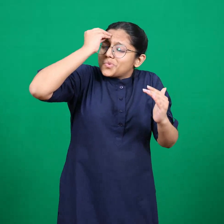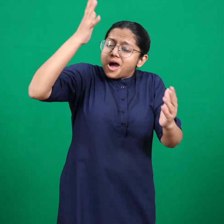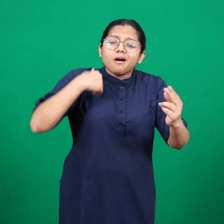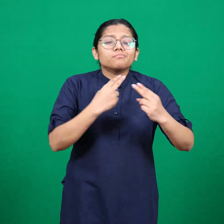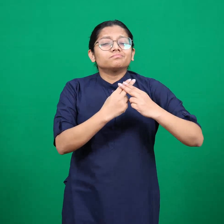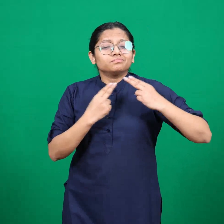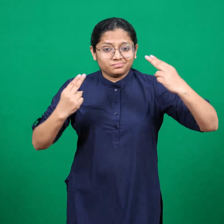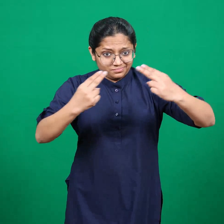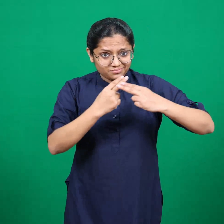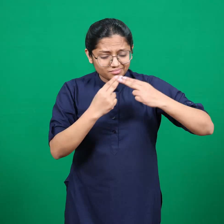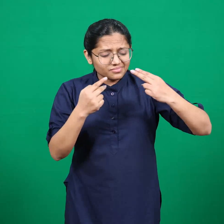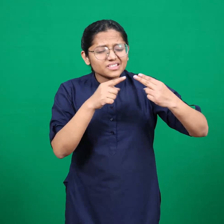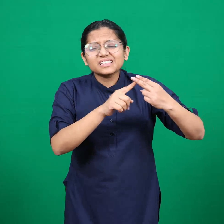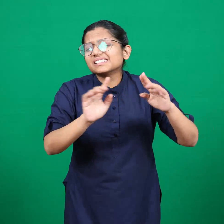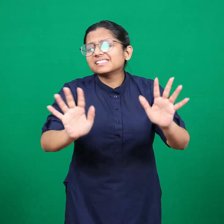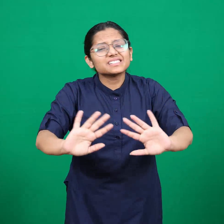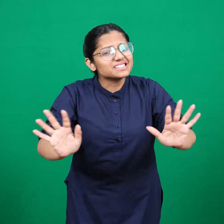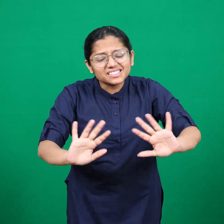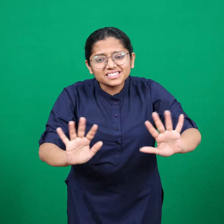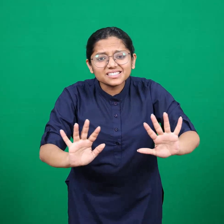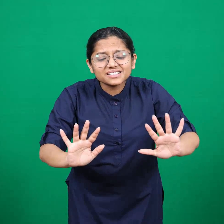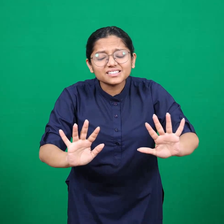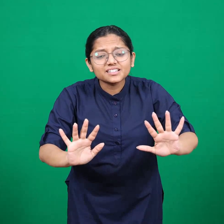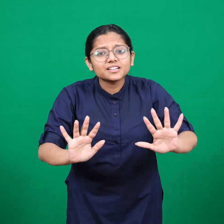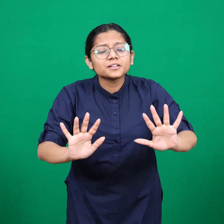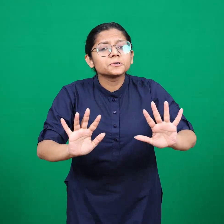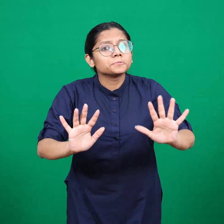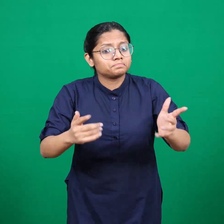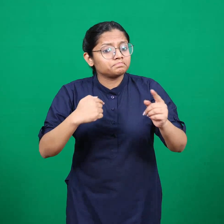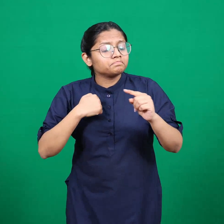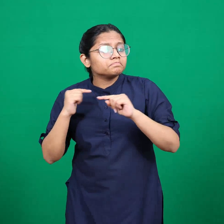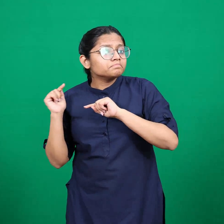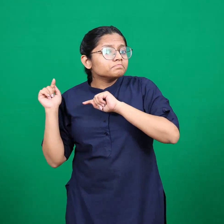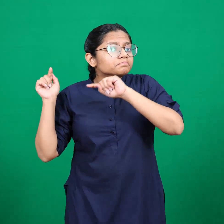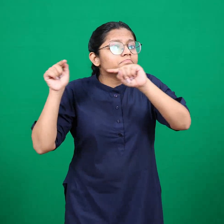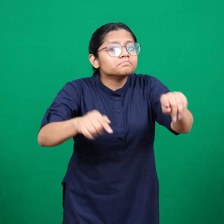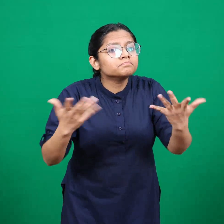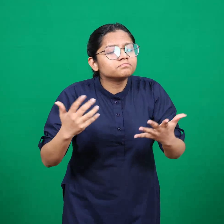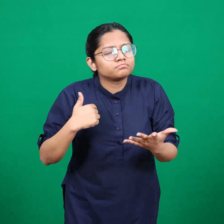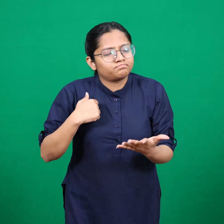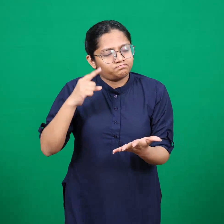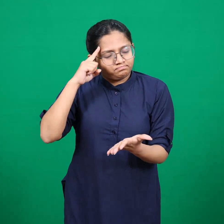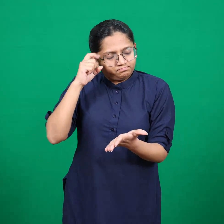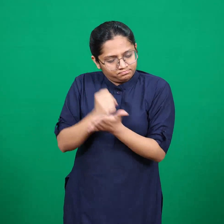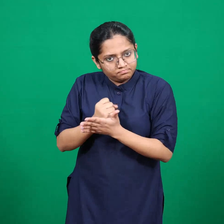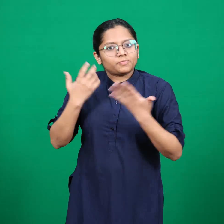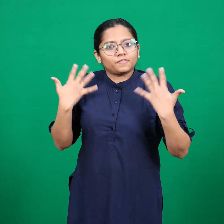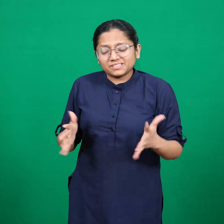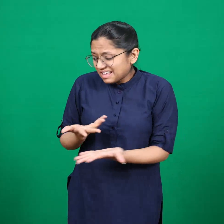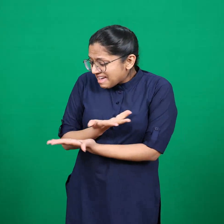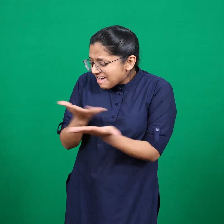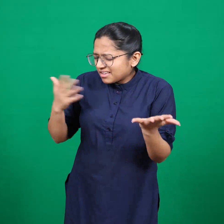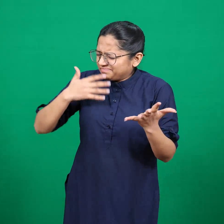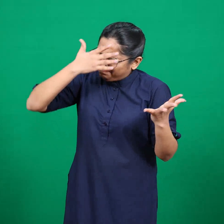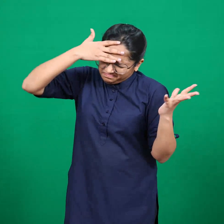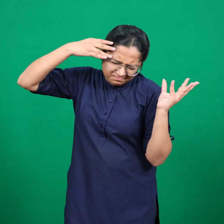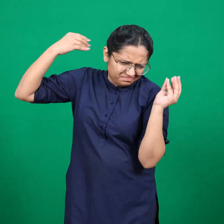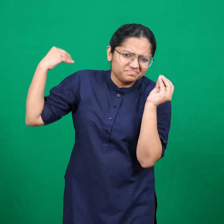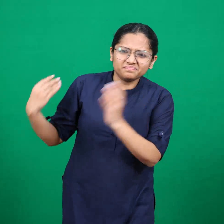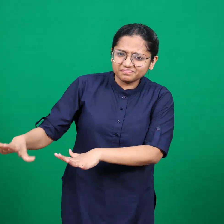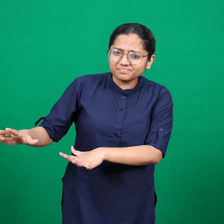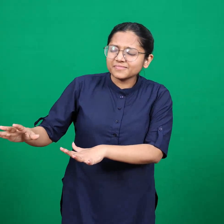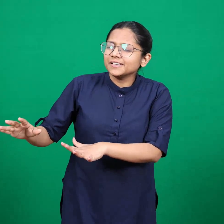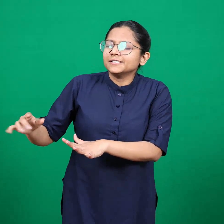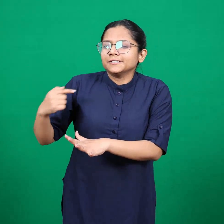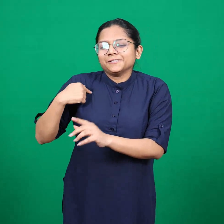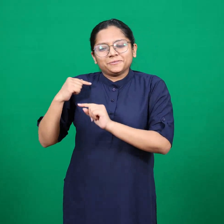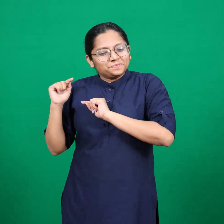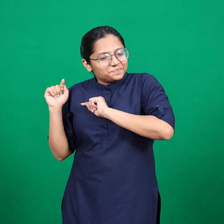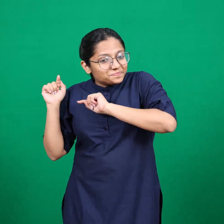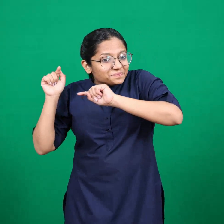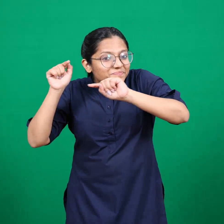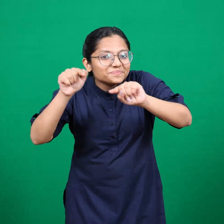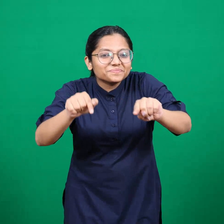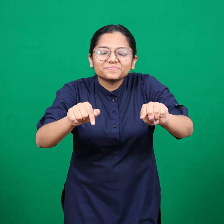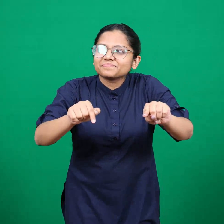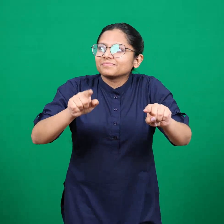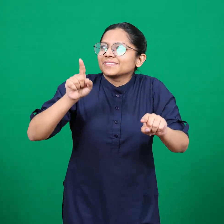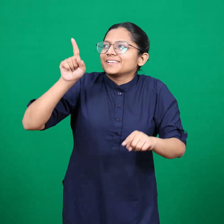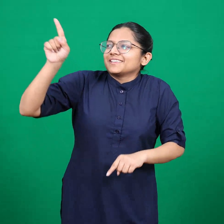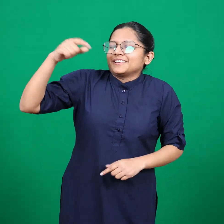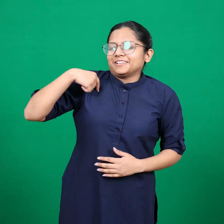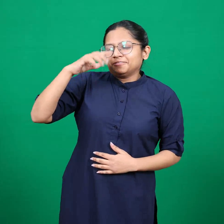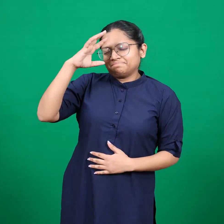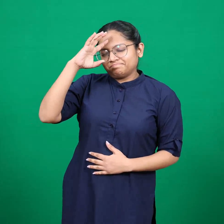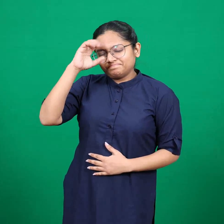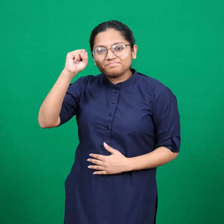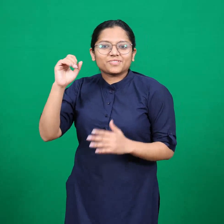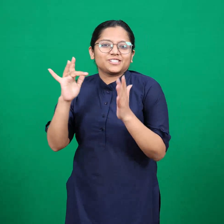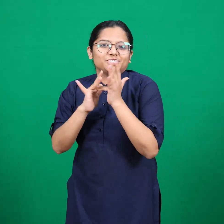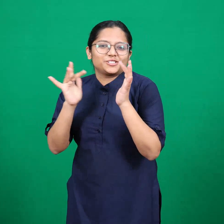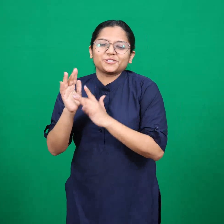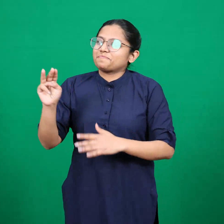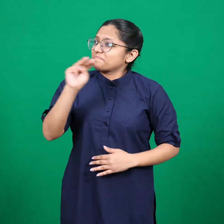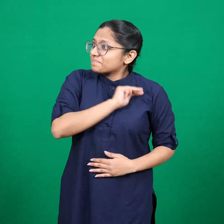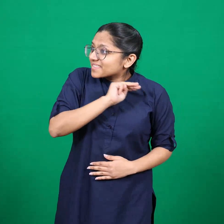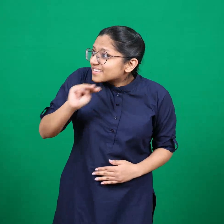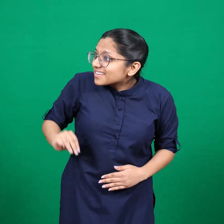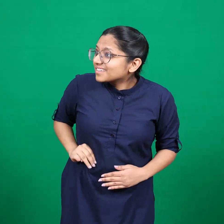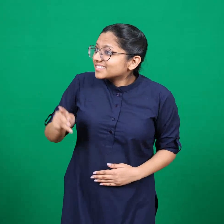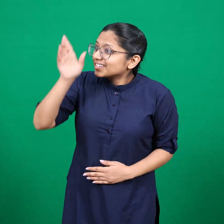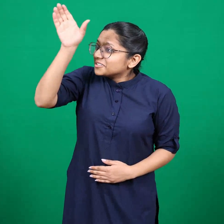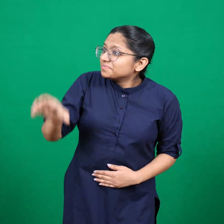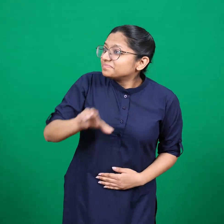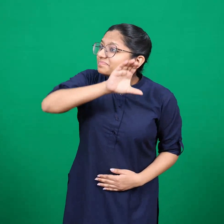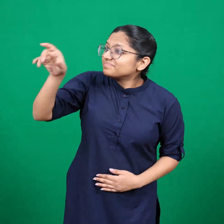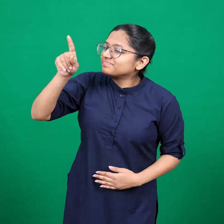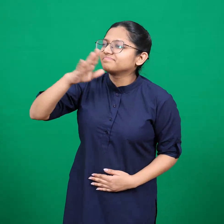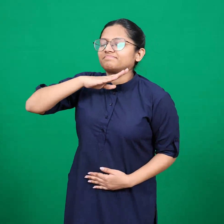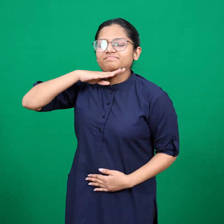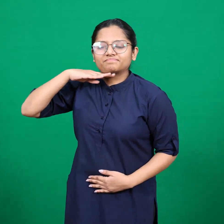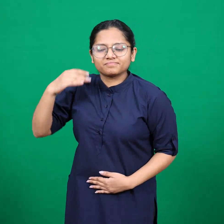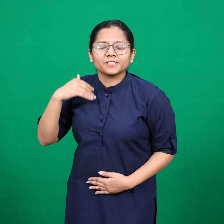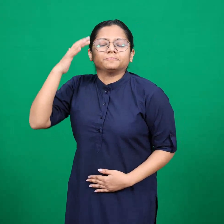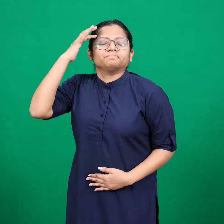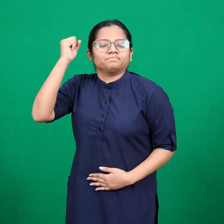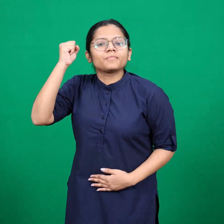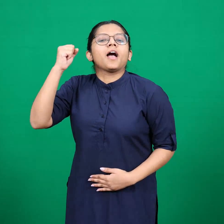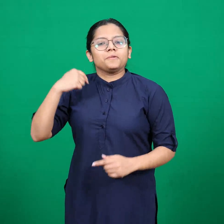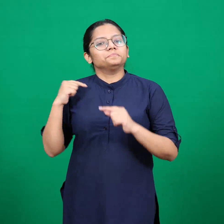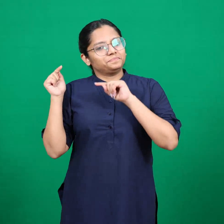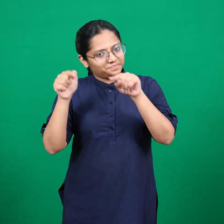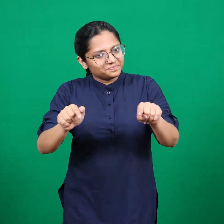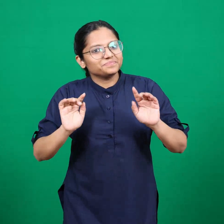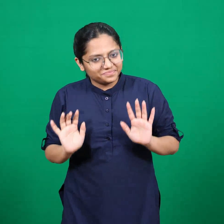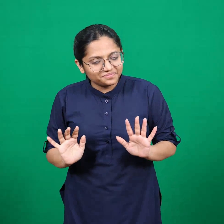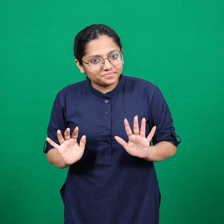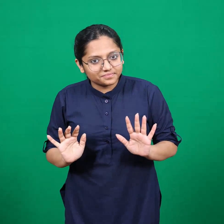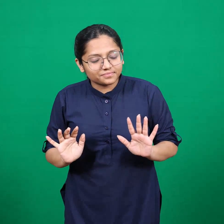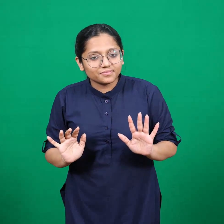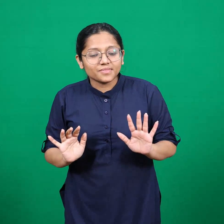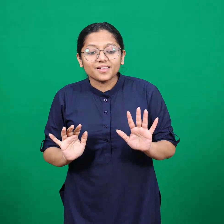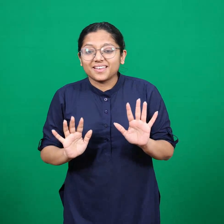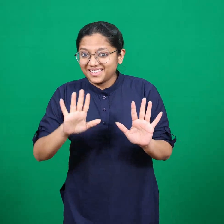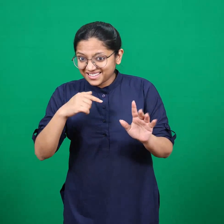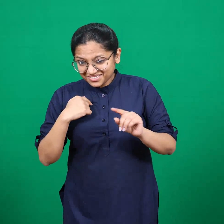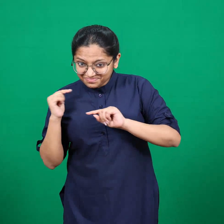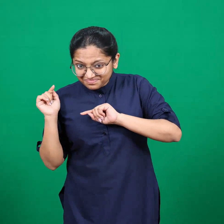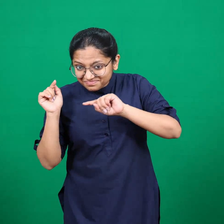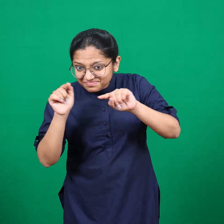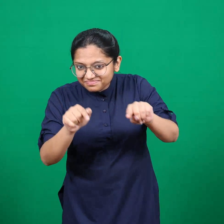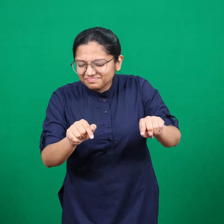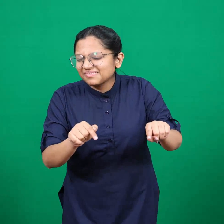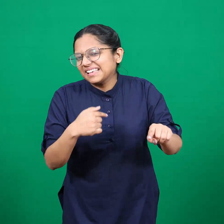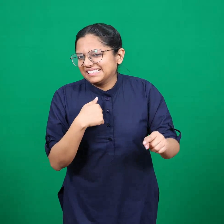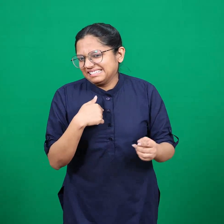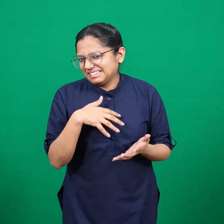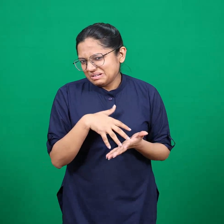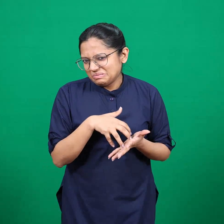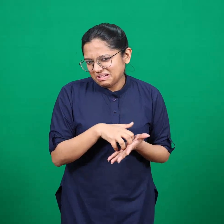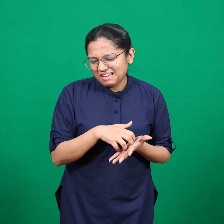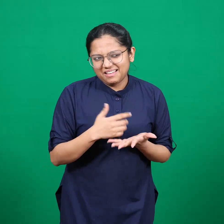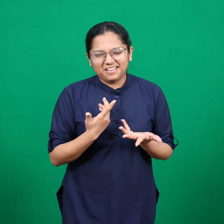For I resolved to know nothing while I was with you except Jesus Christ and Him crucified.